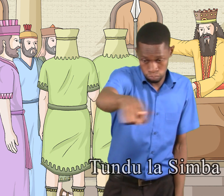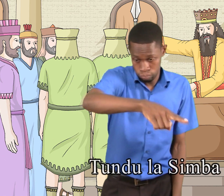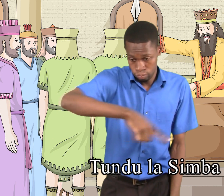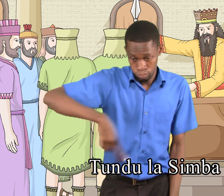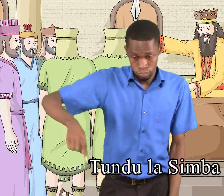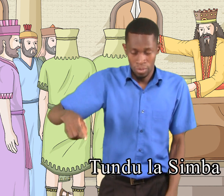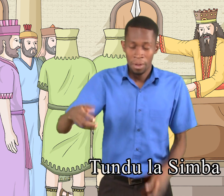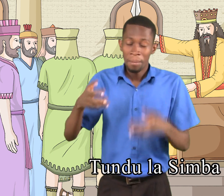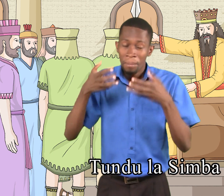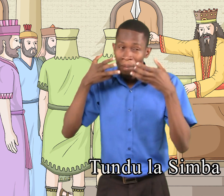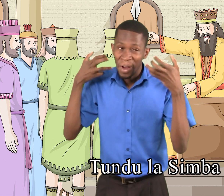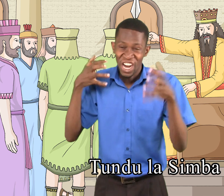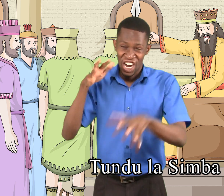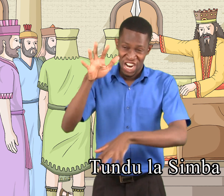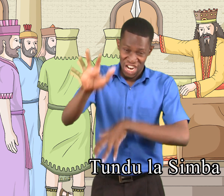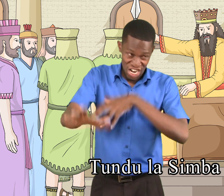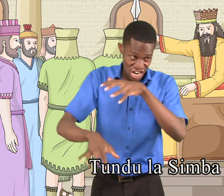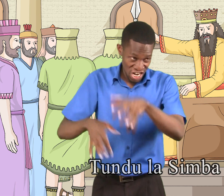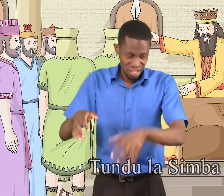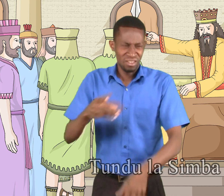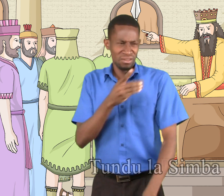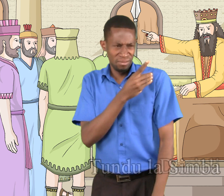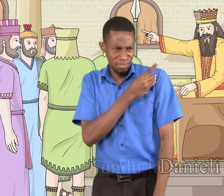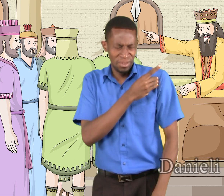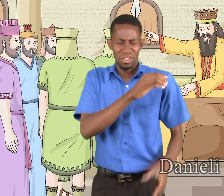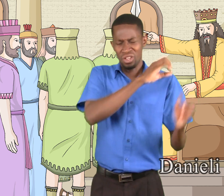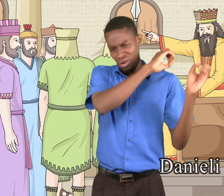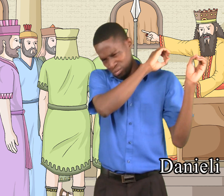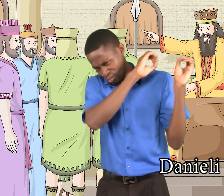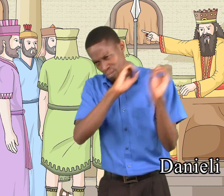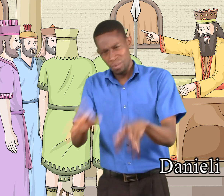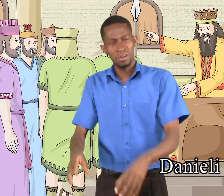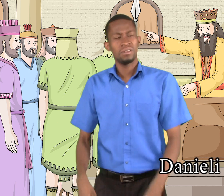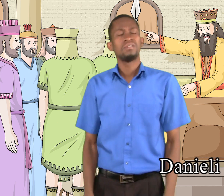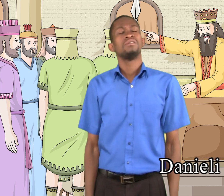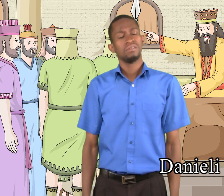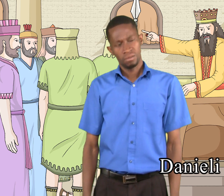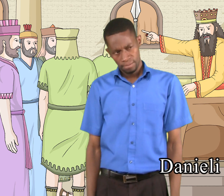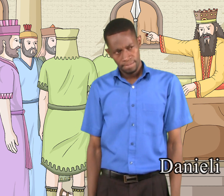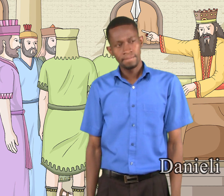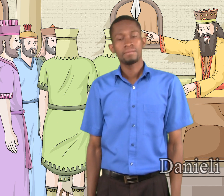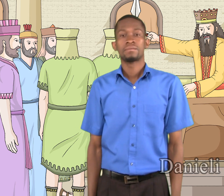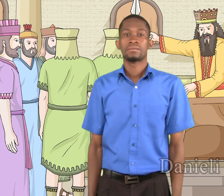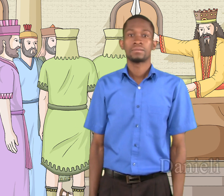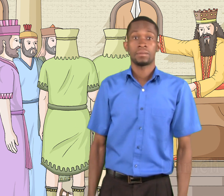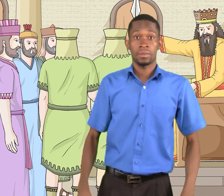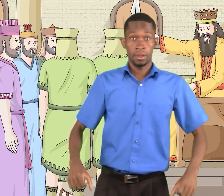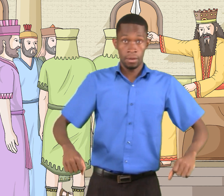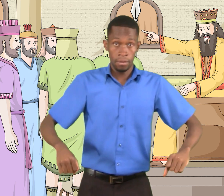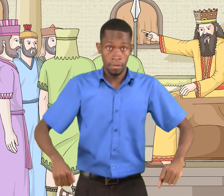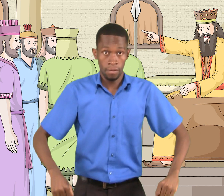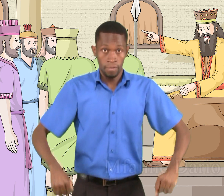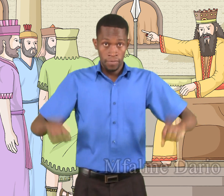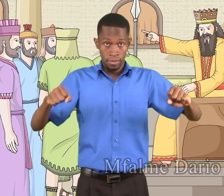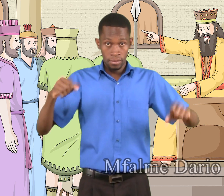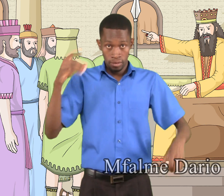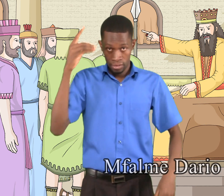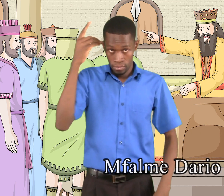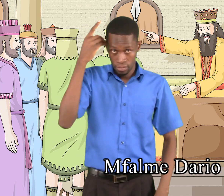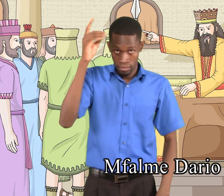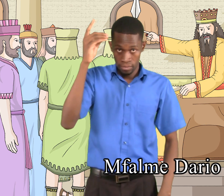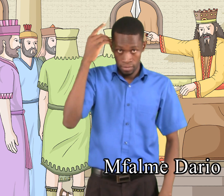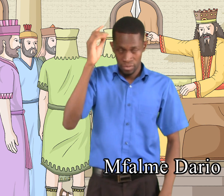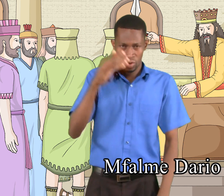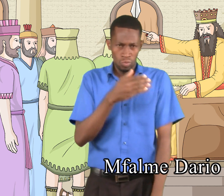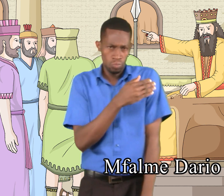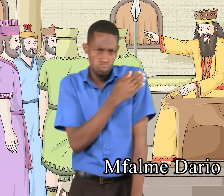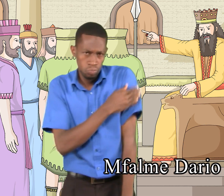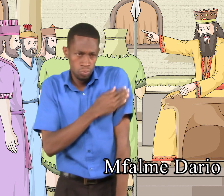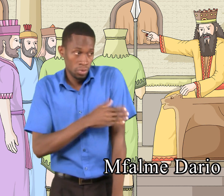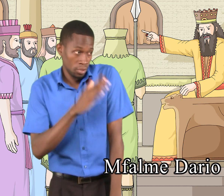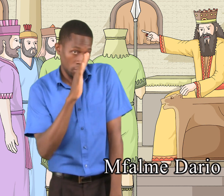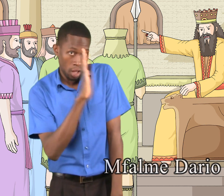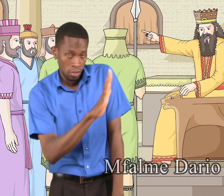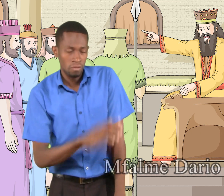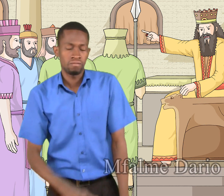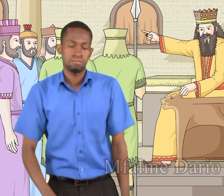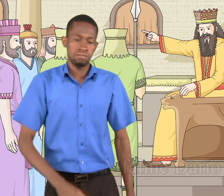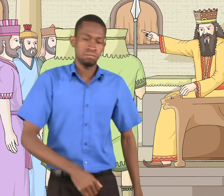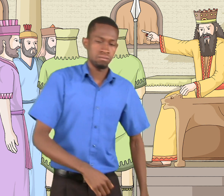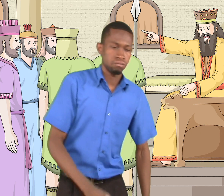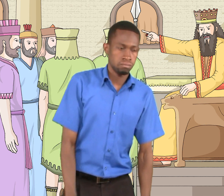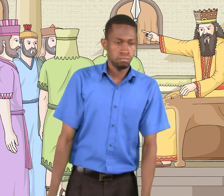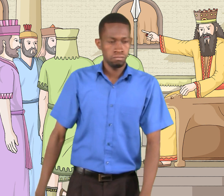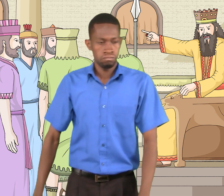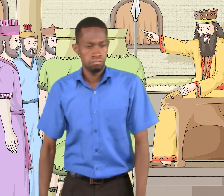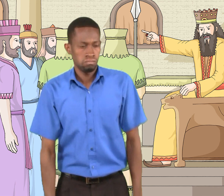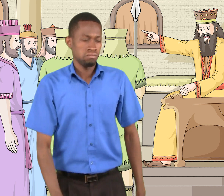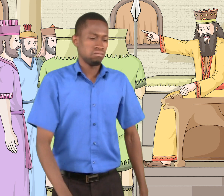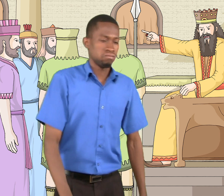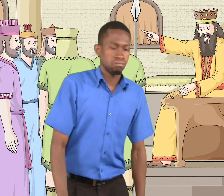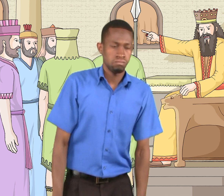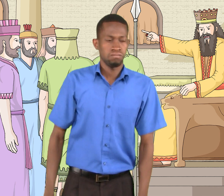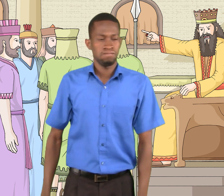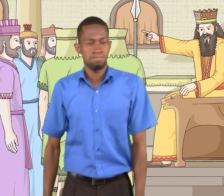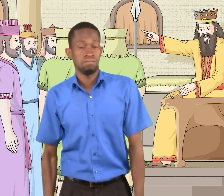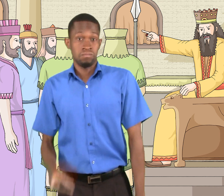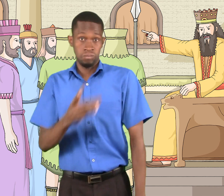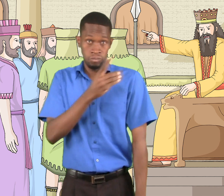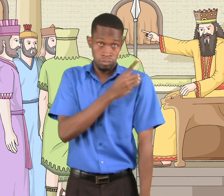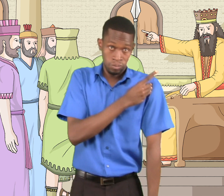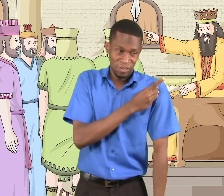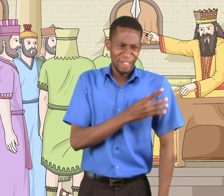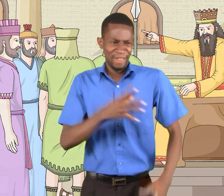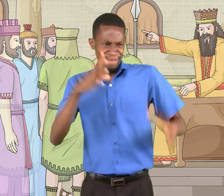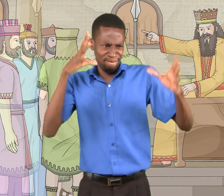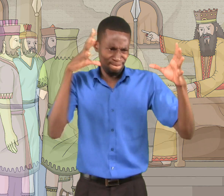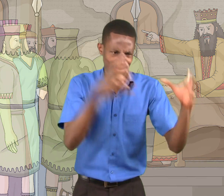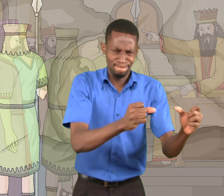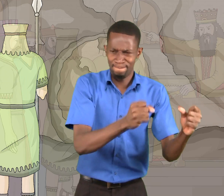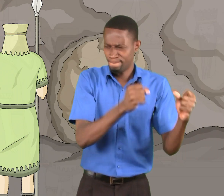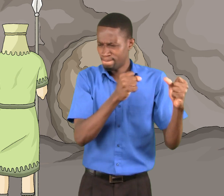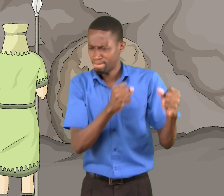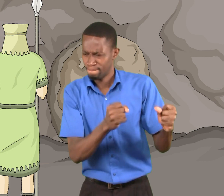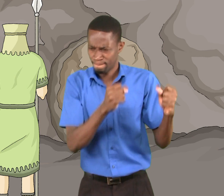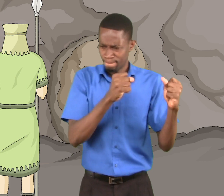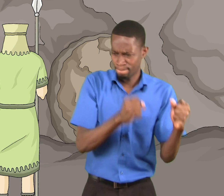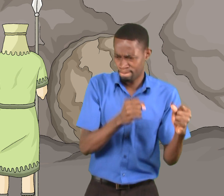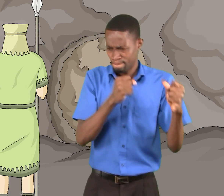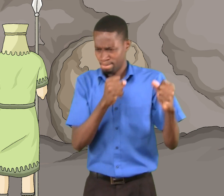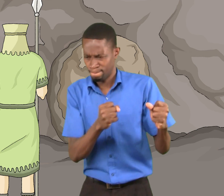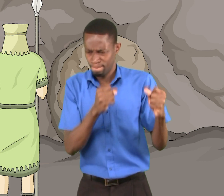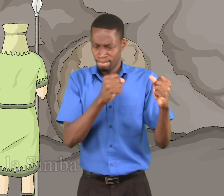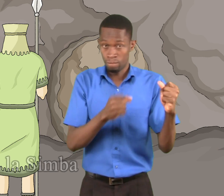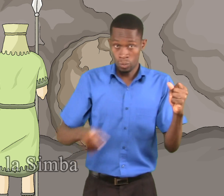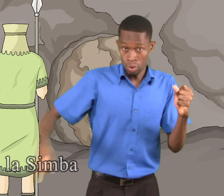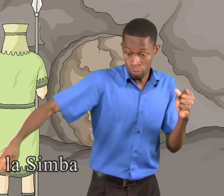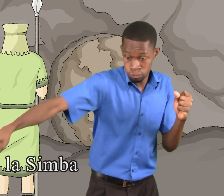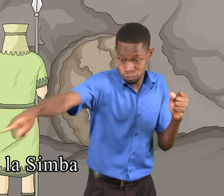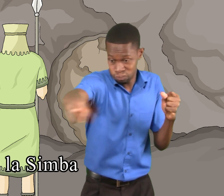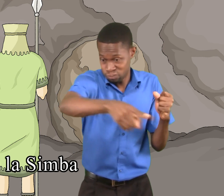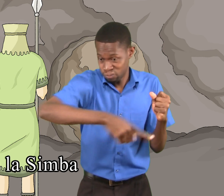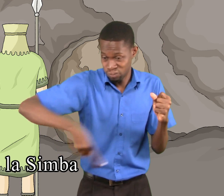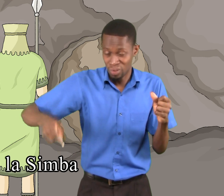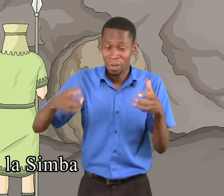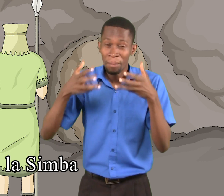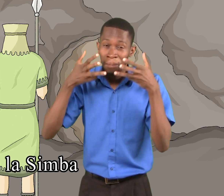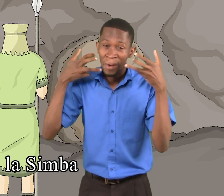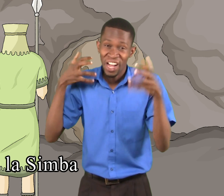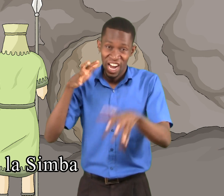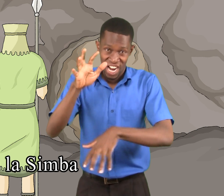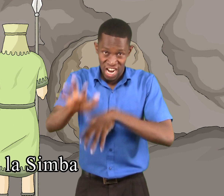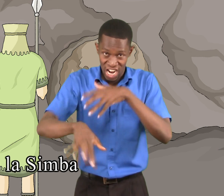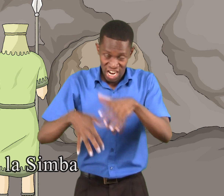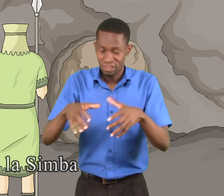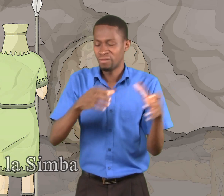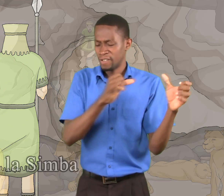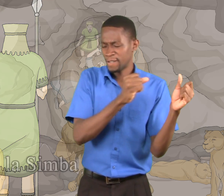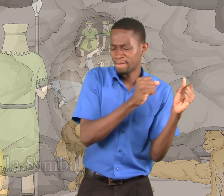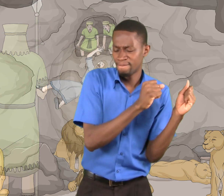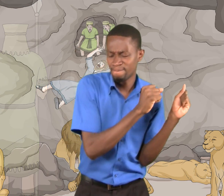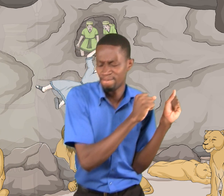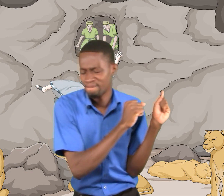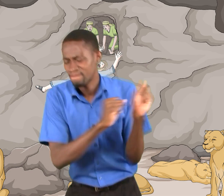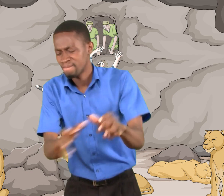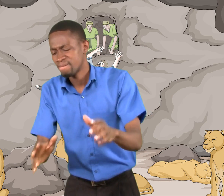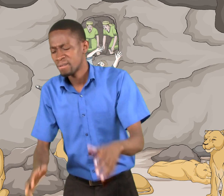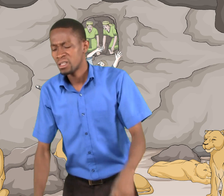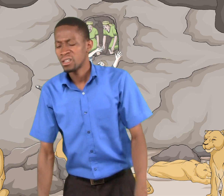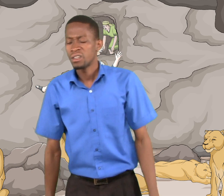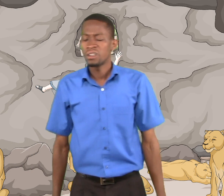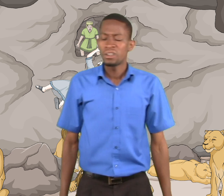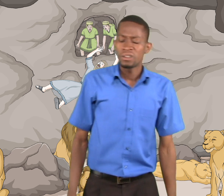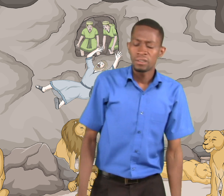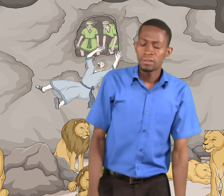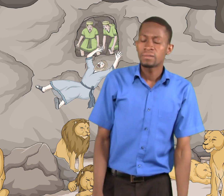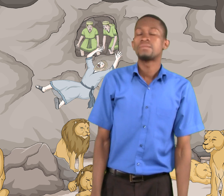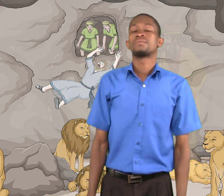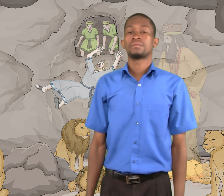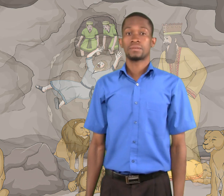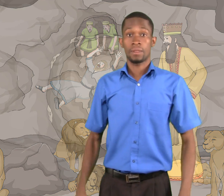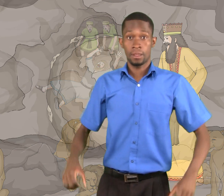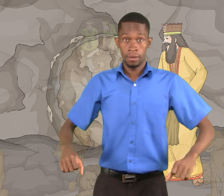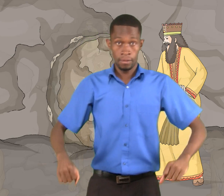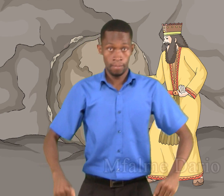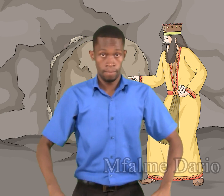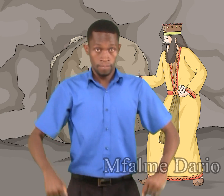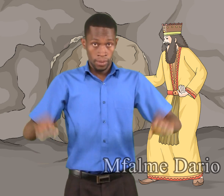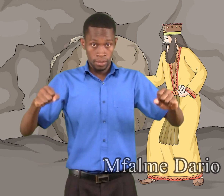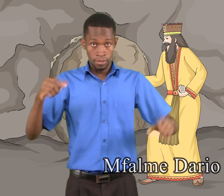So the king gave the order, and they brought Daniel and threw him into the den of lions.